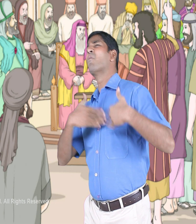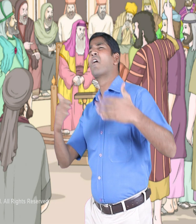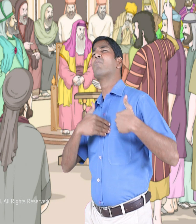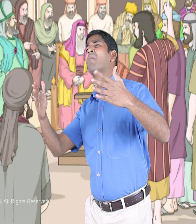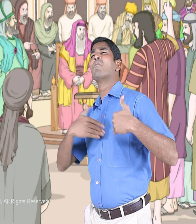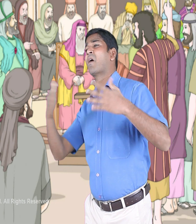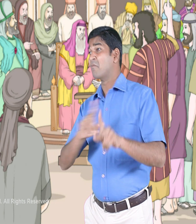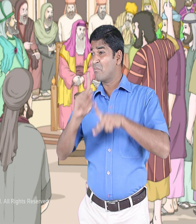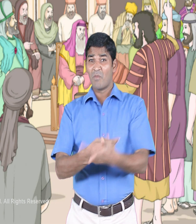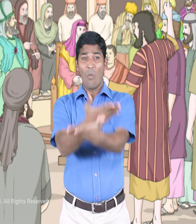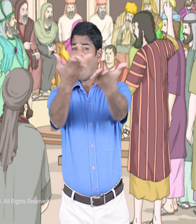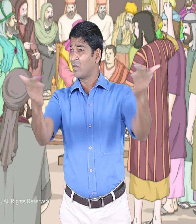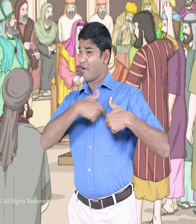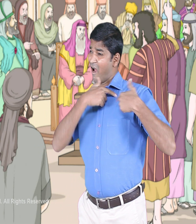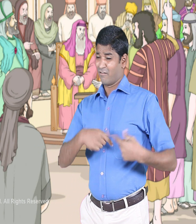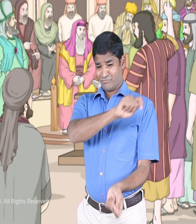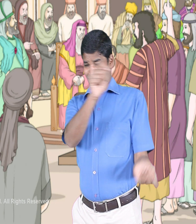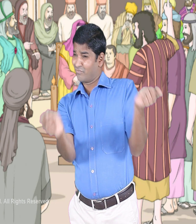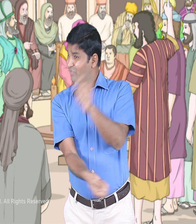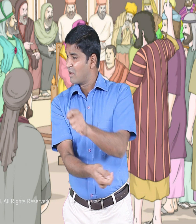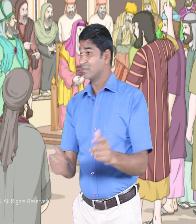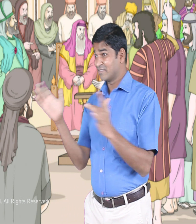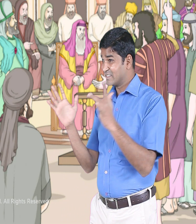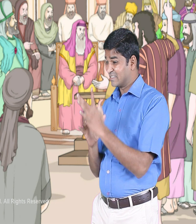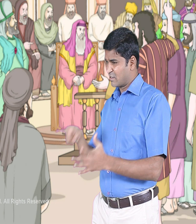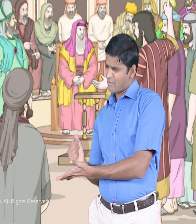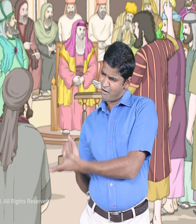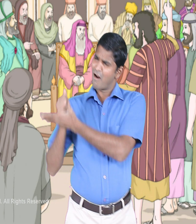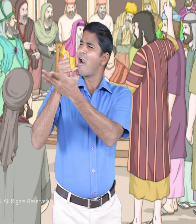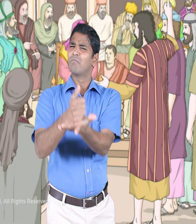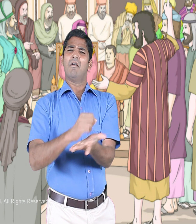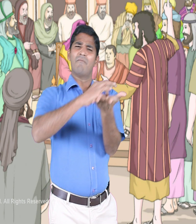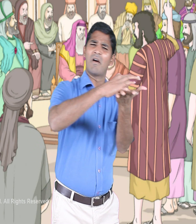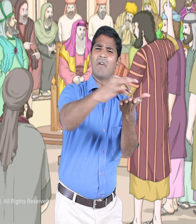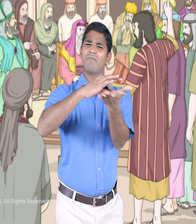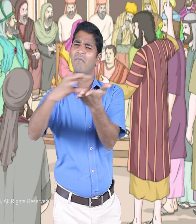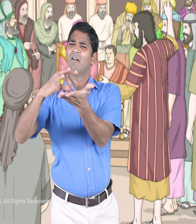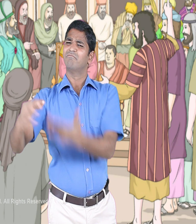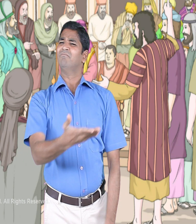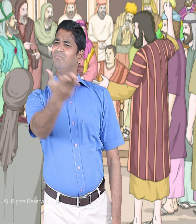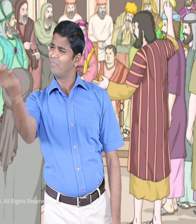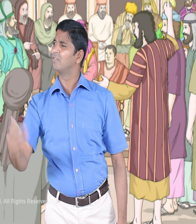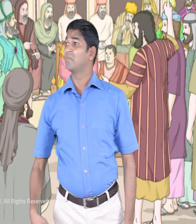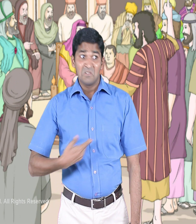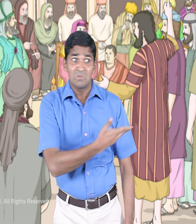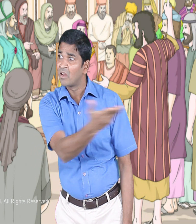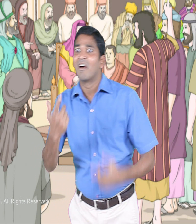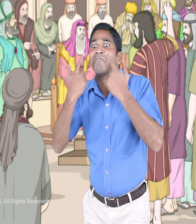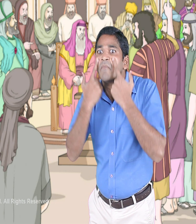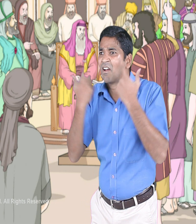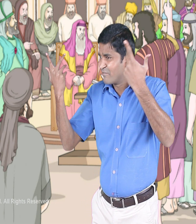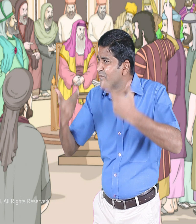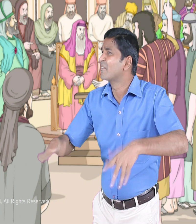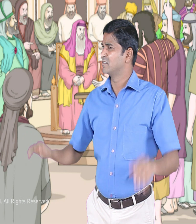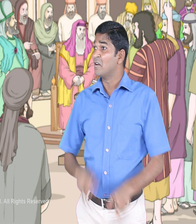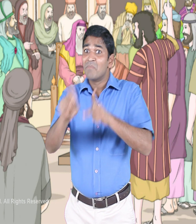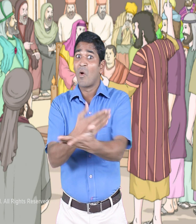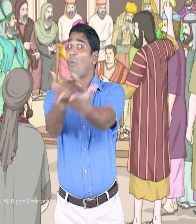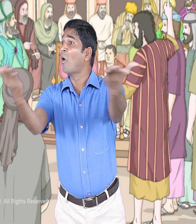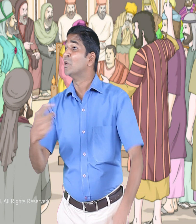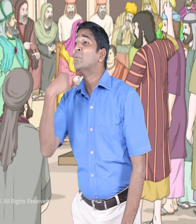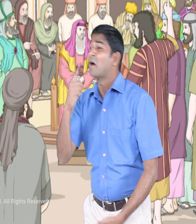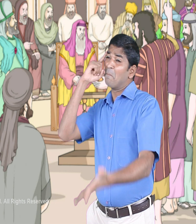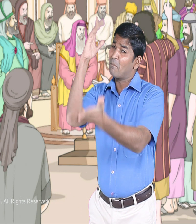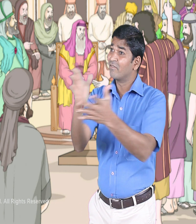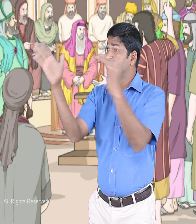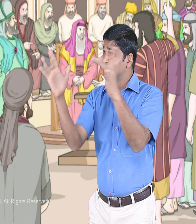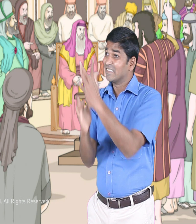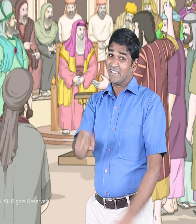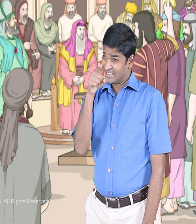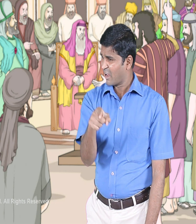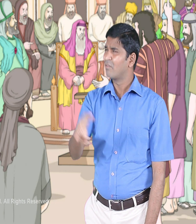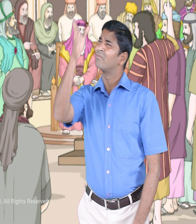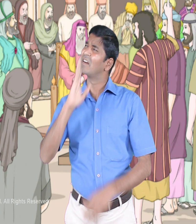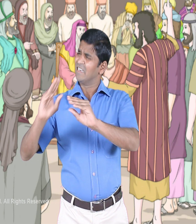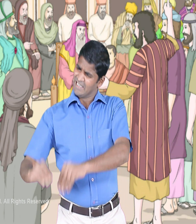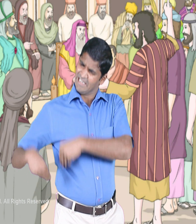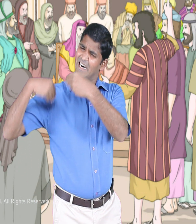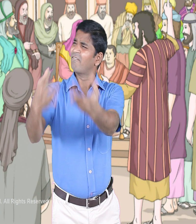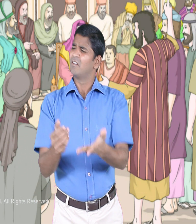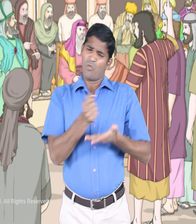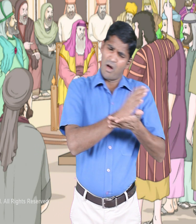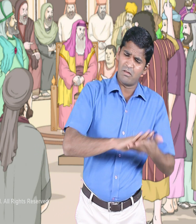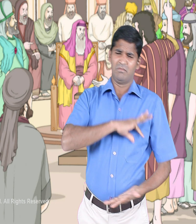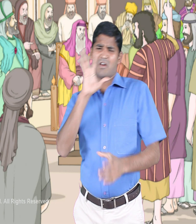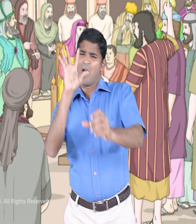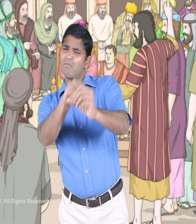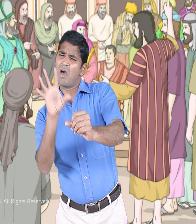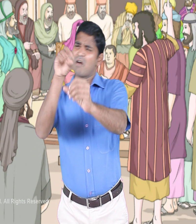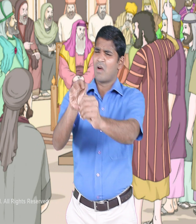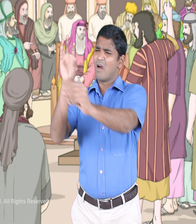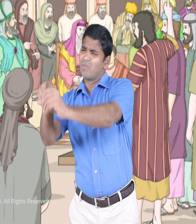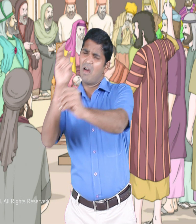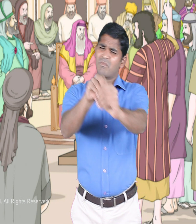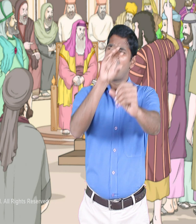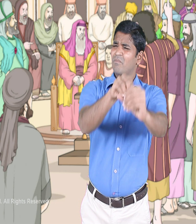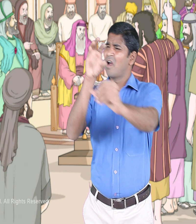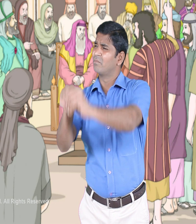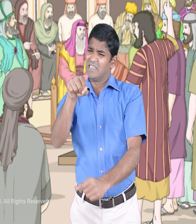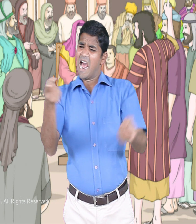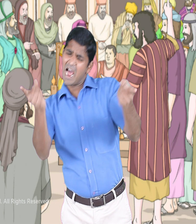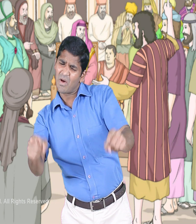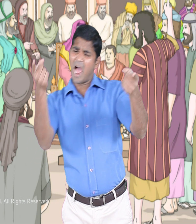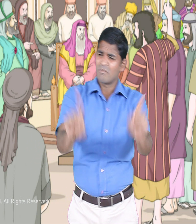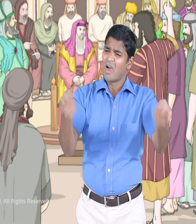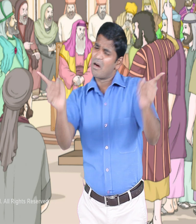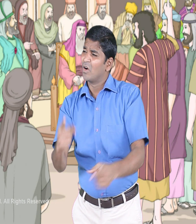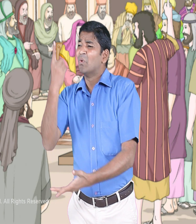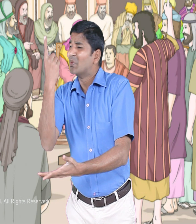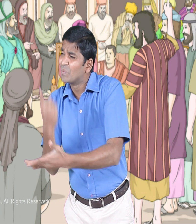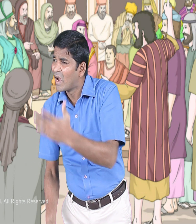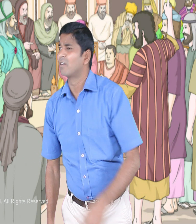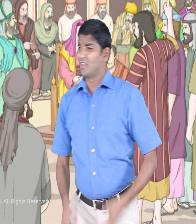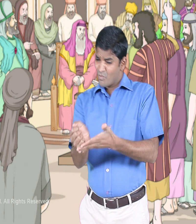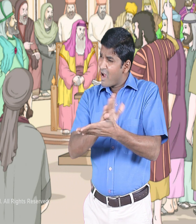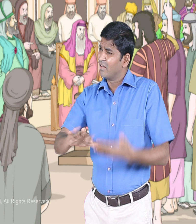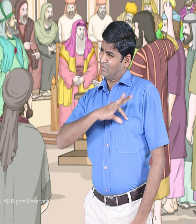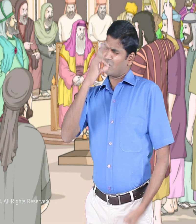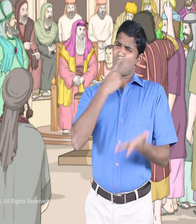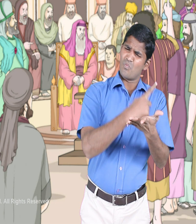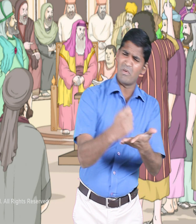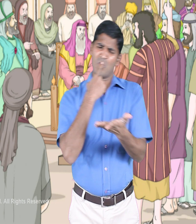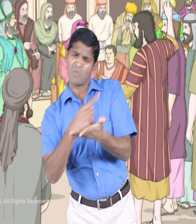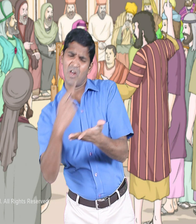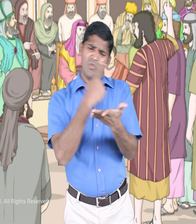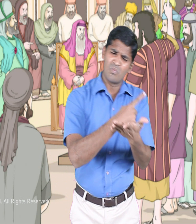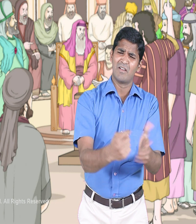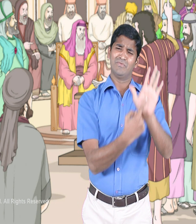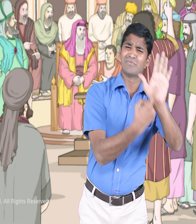We are witnesses of these things, and so is the Holy Spirit, whom God has given to those who obey Him.”